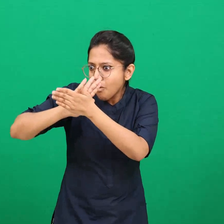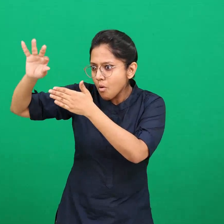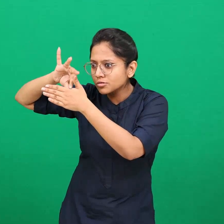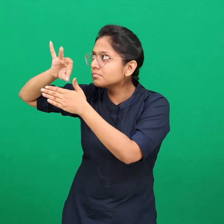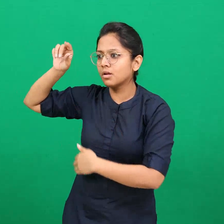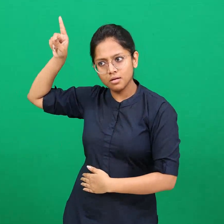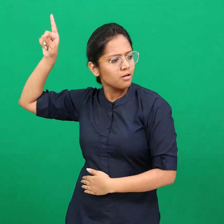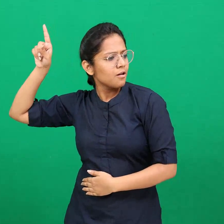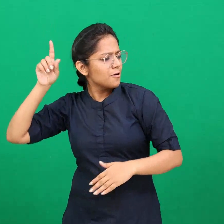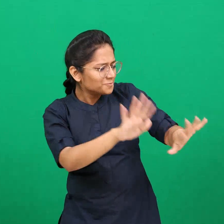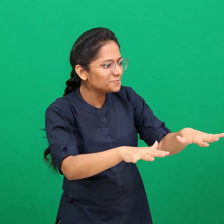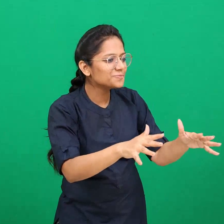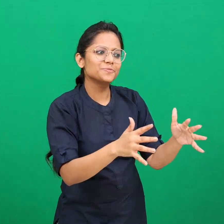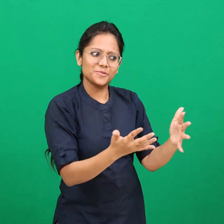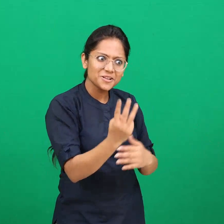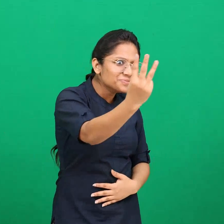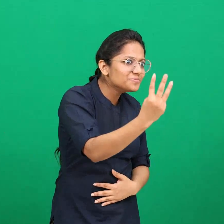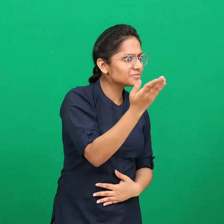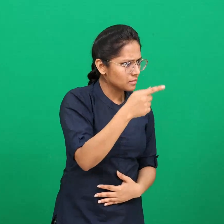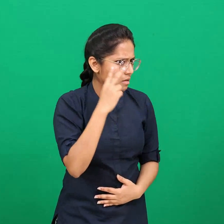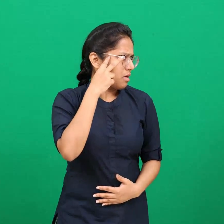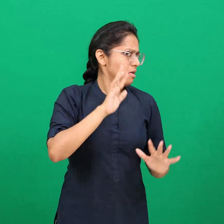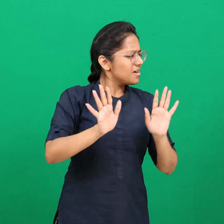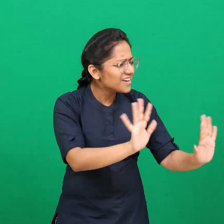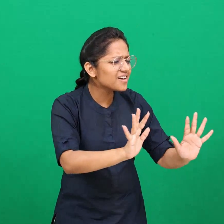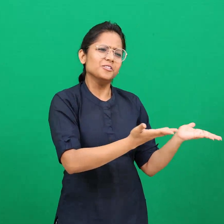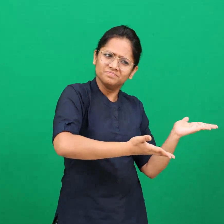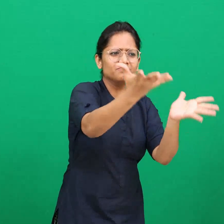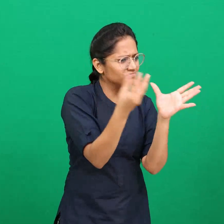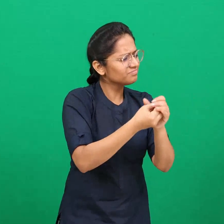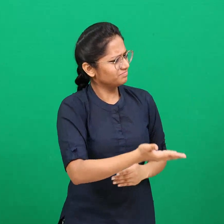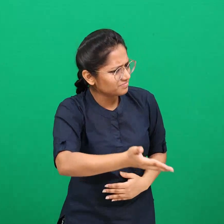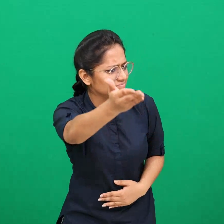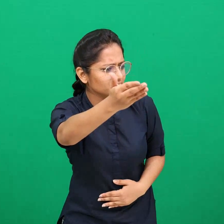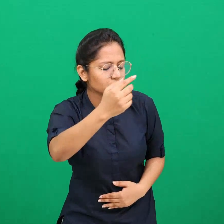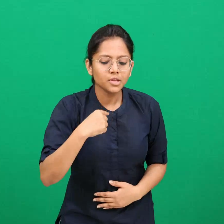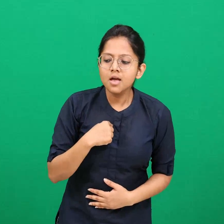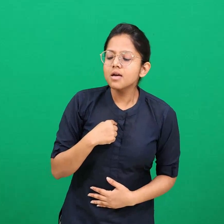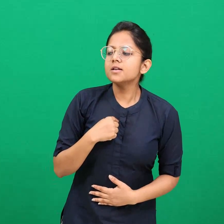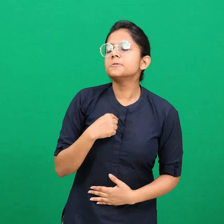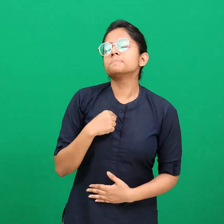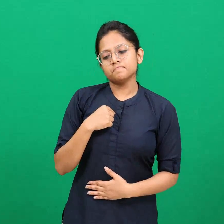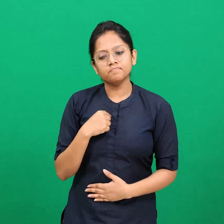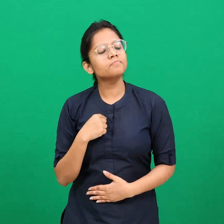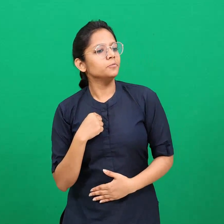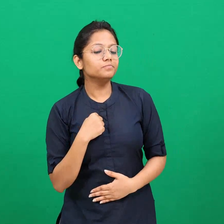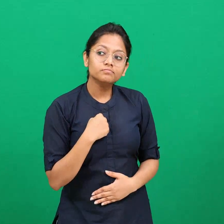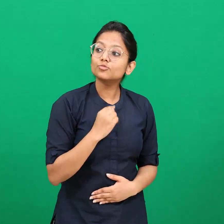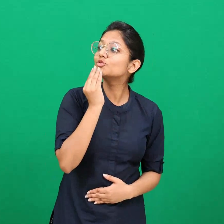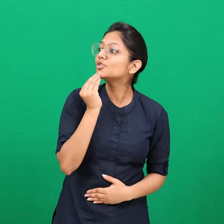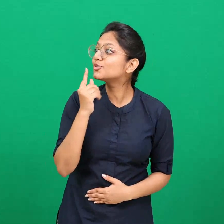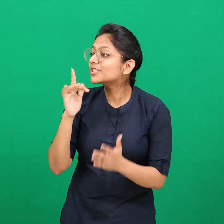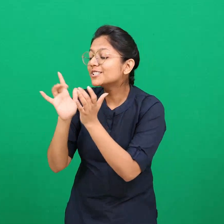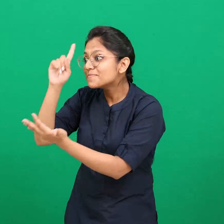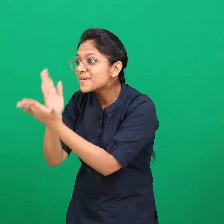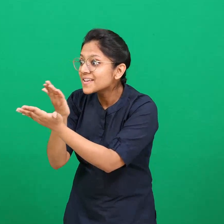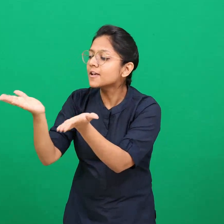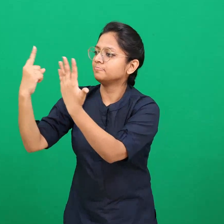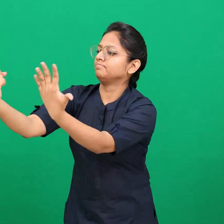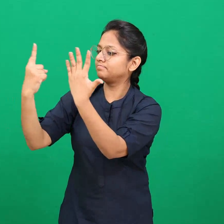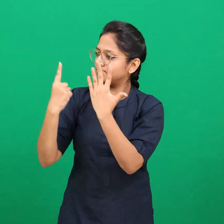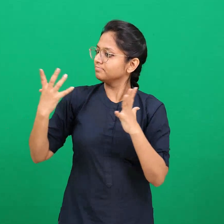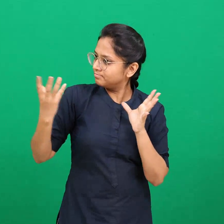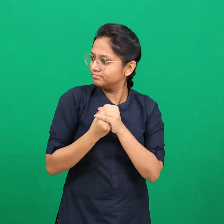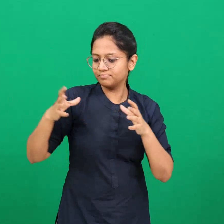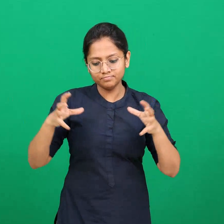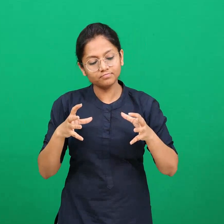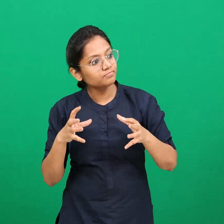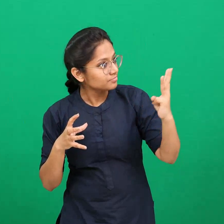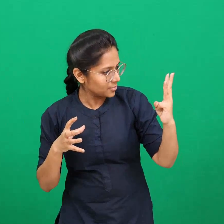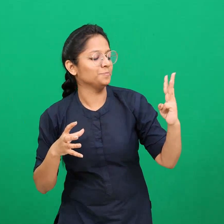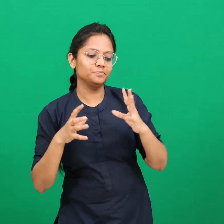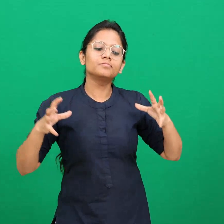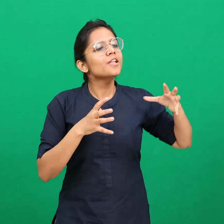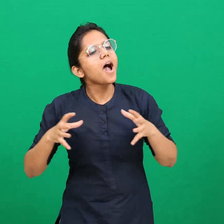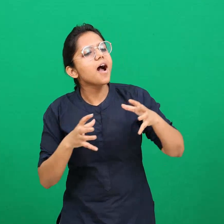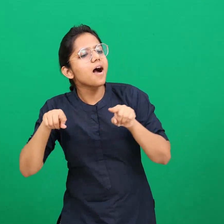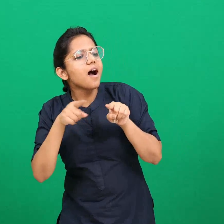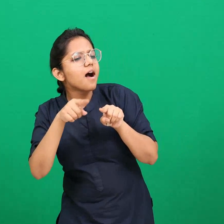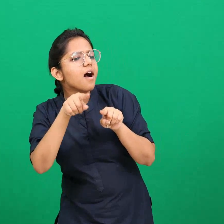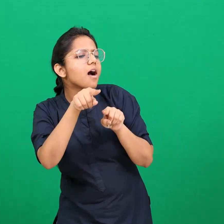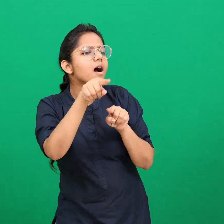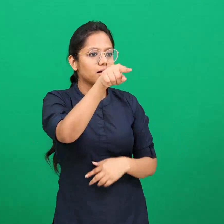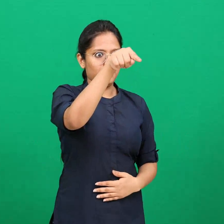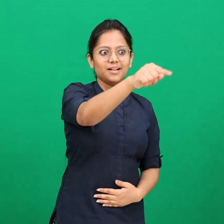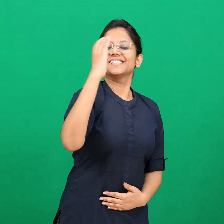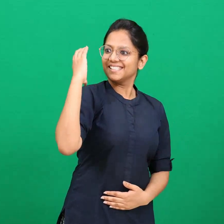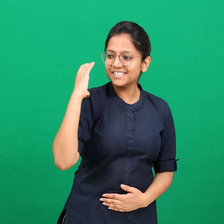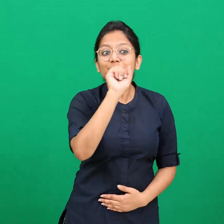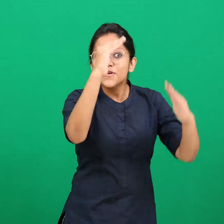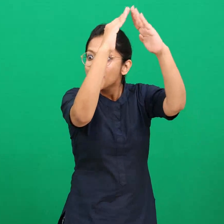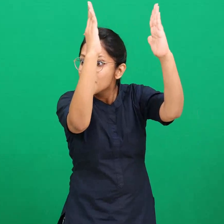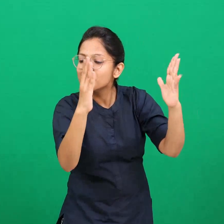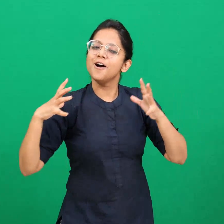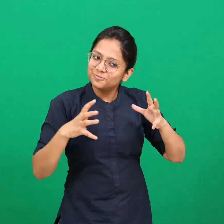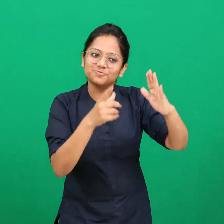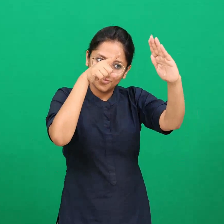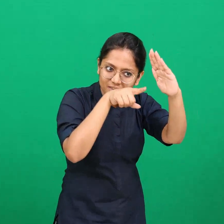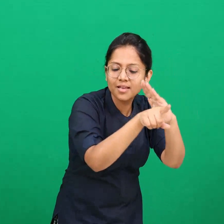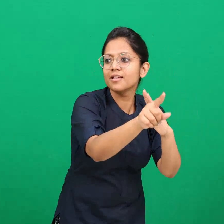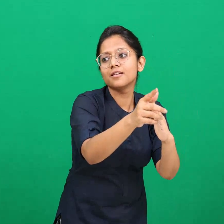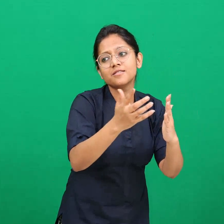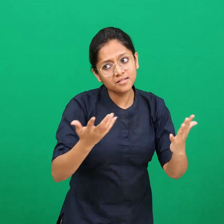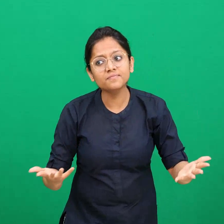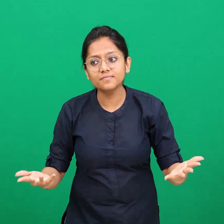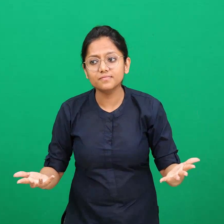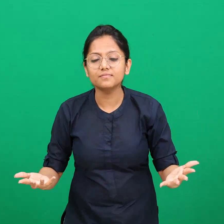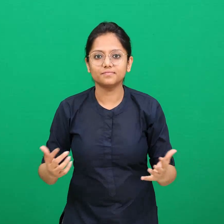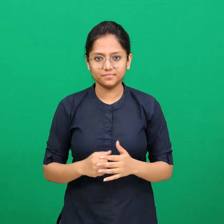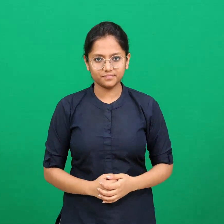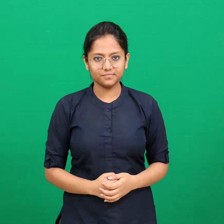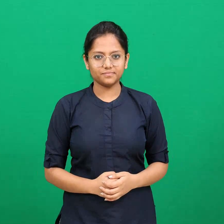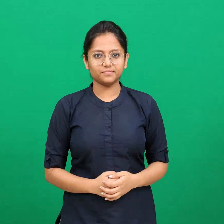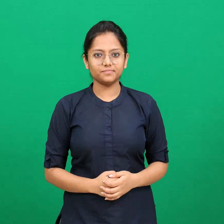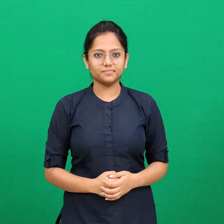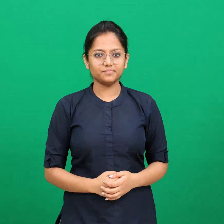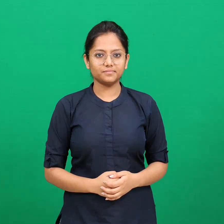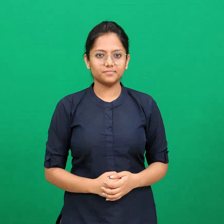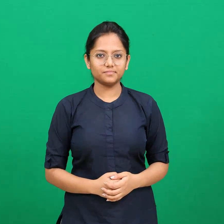The Spirit told me to accompany them without hesitation. These six brothers also went with me, and we entered the man's home.